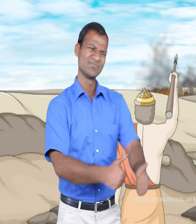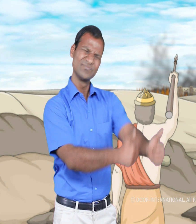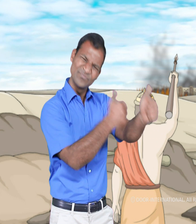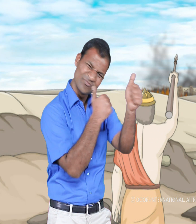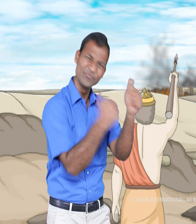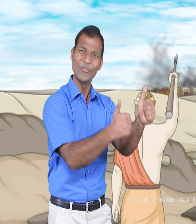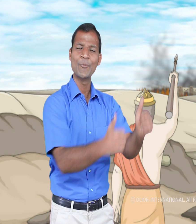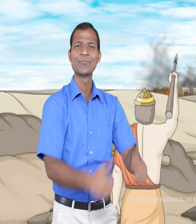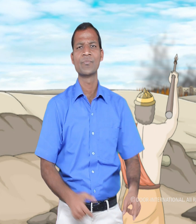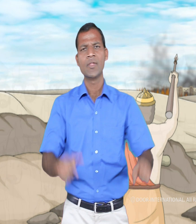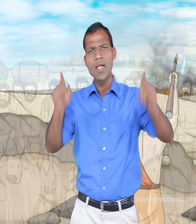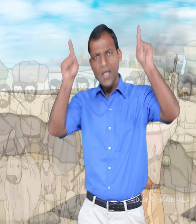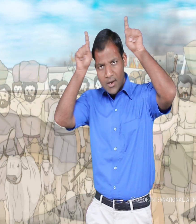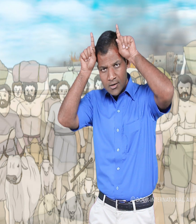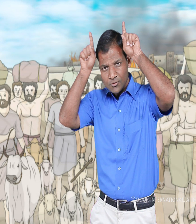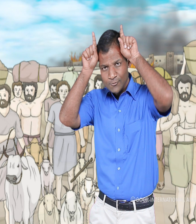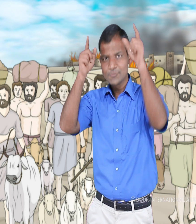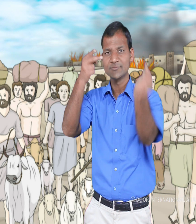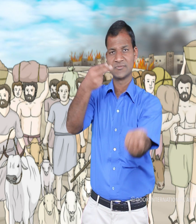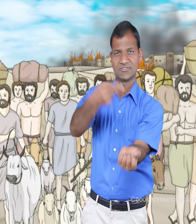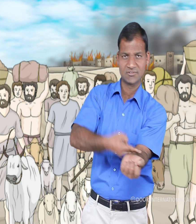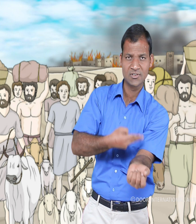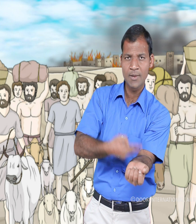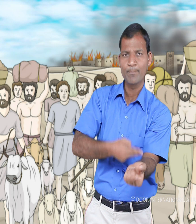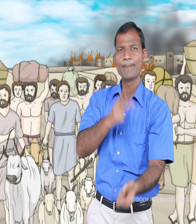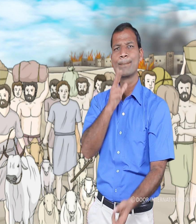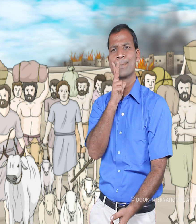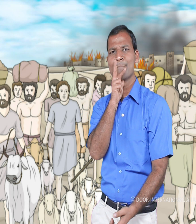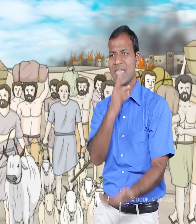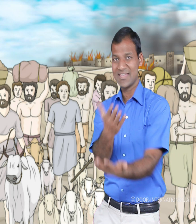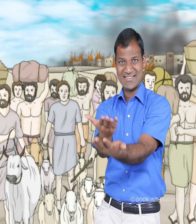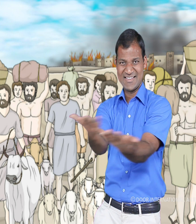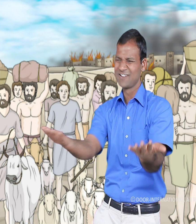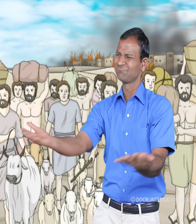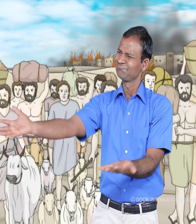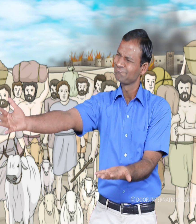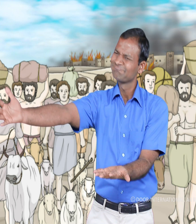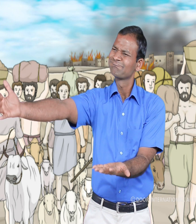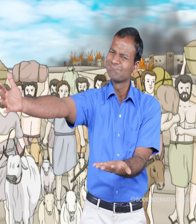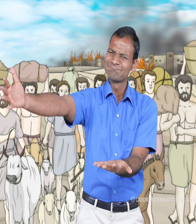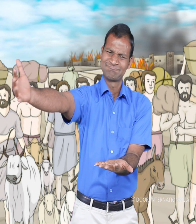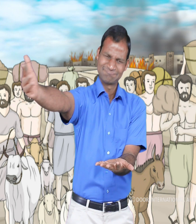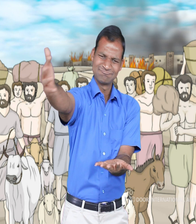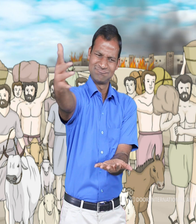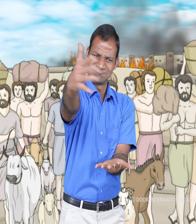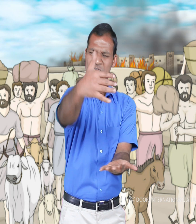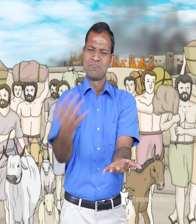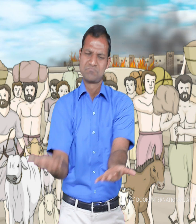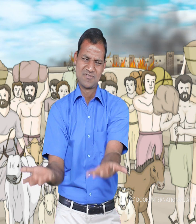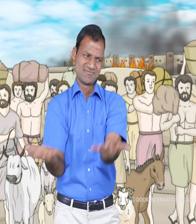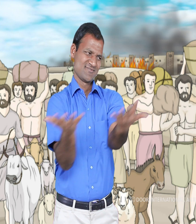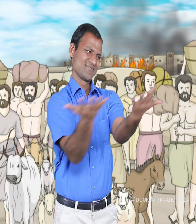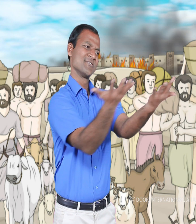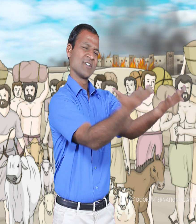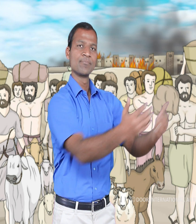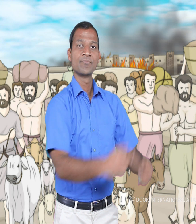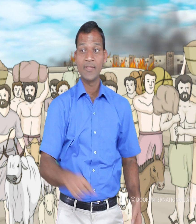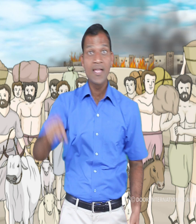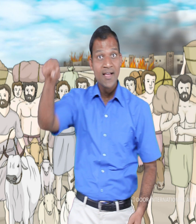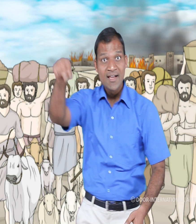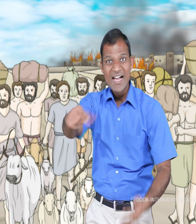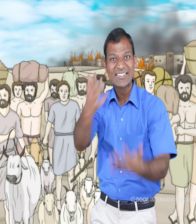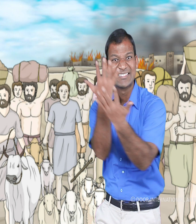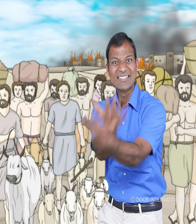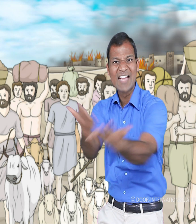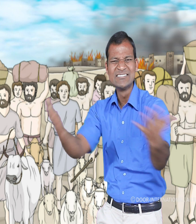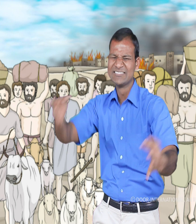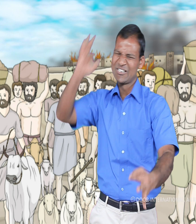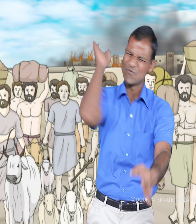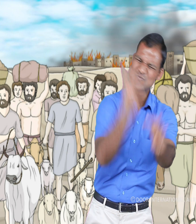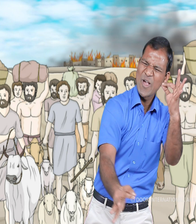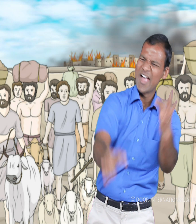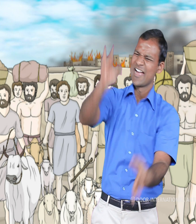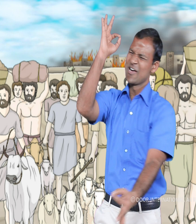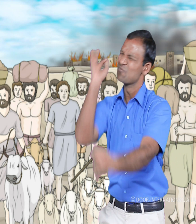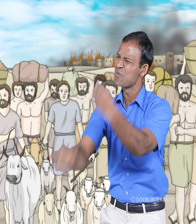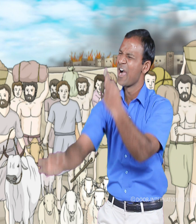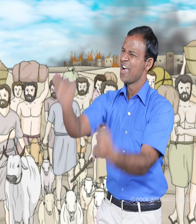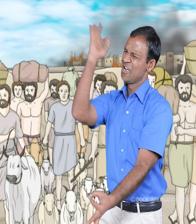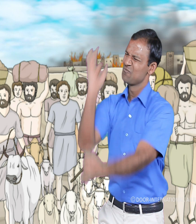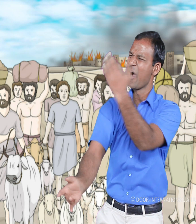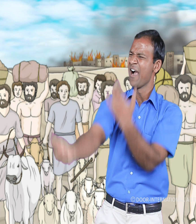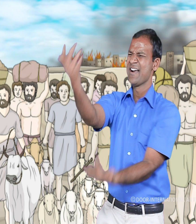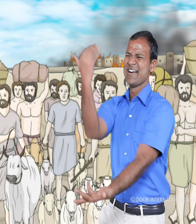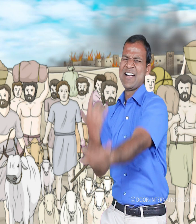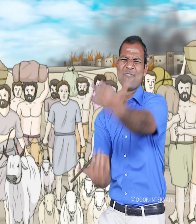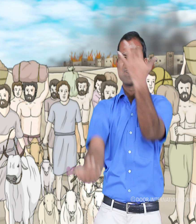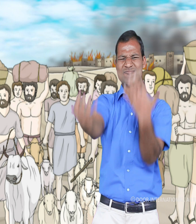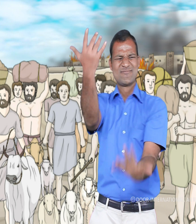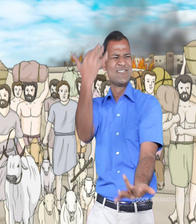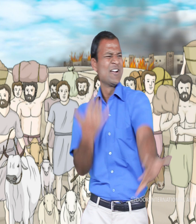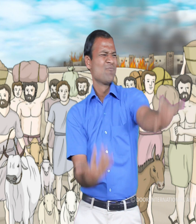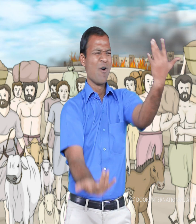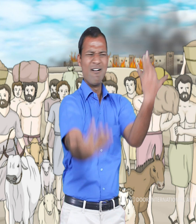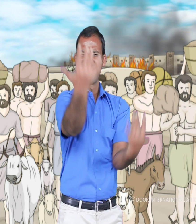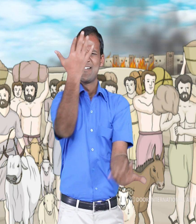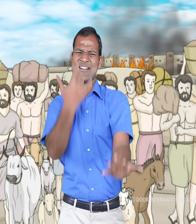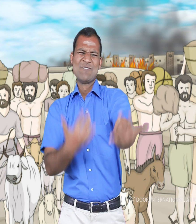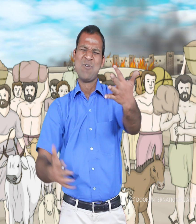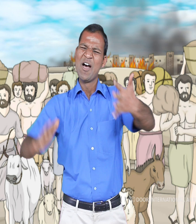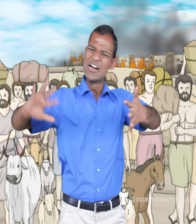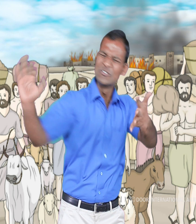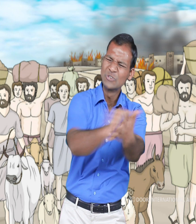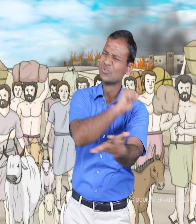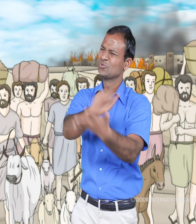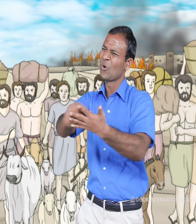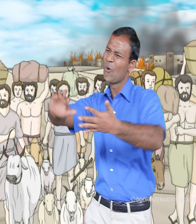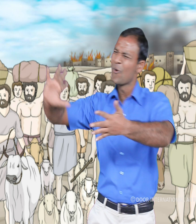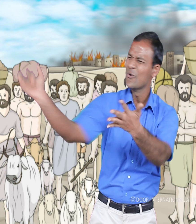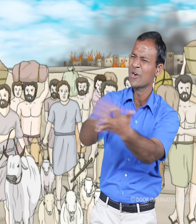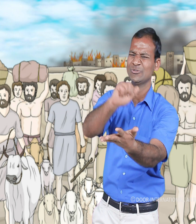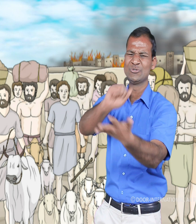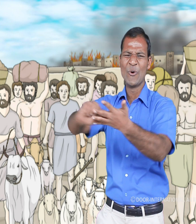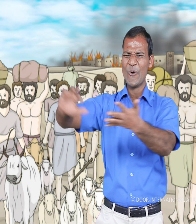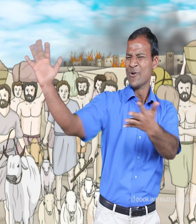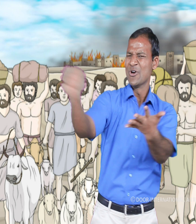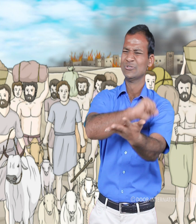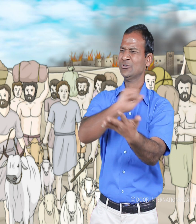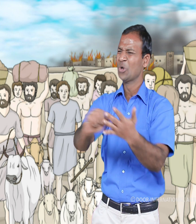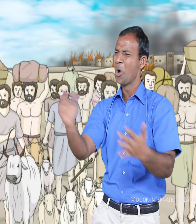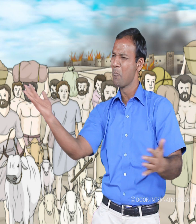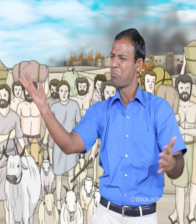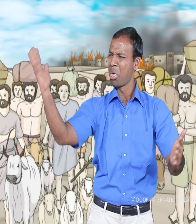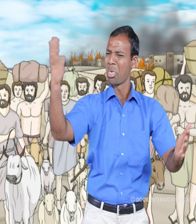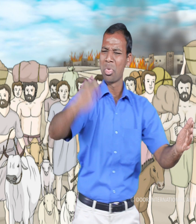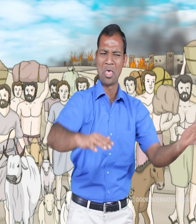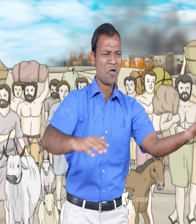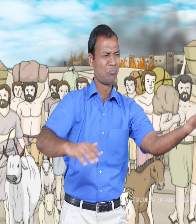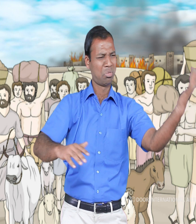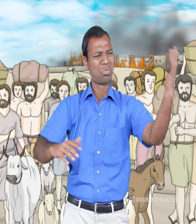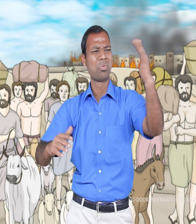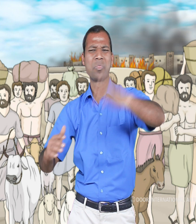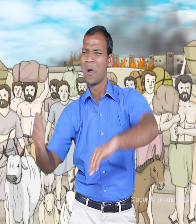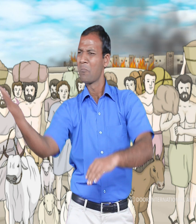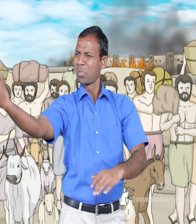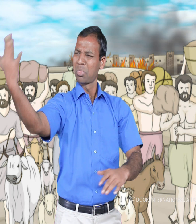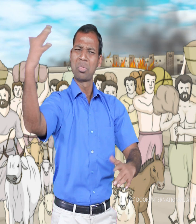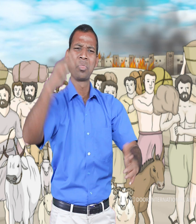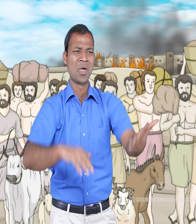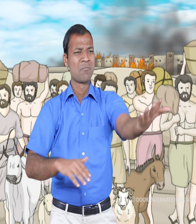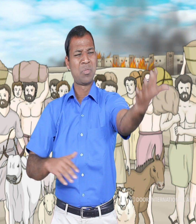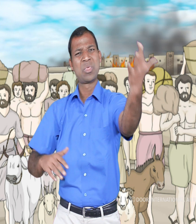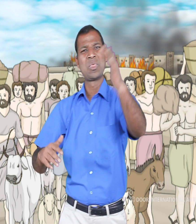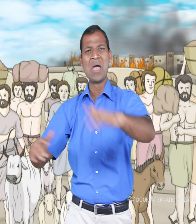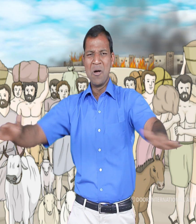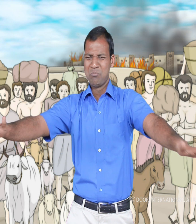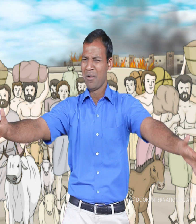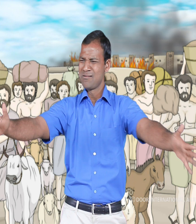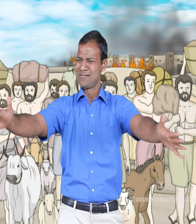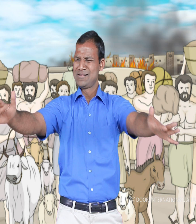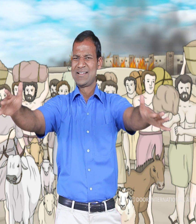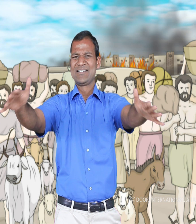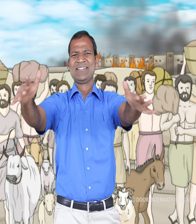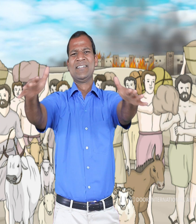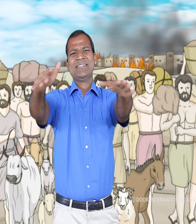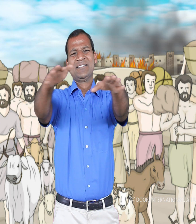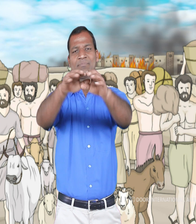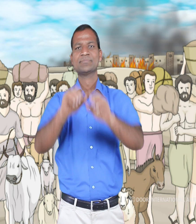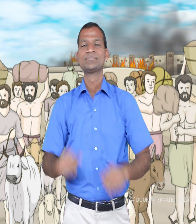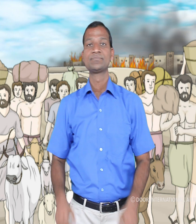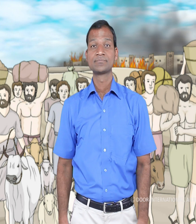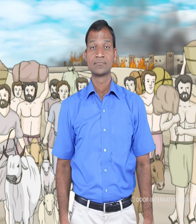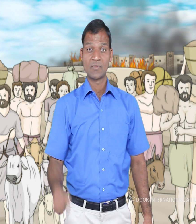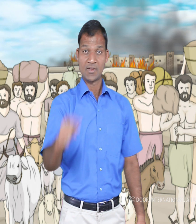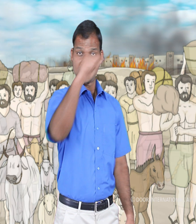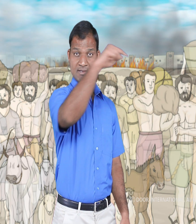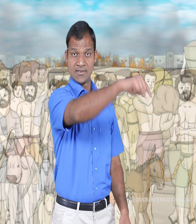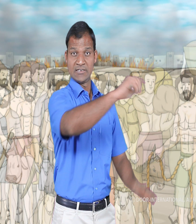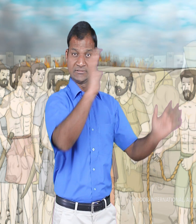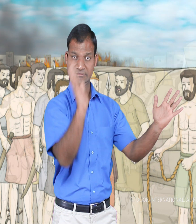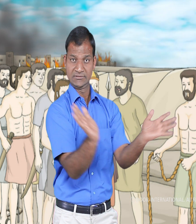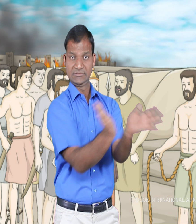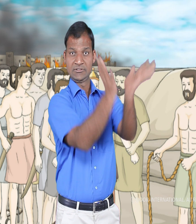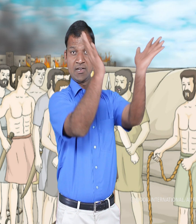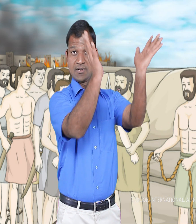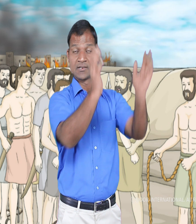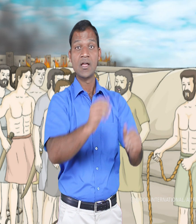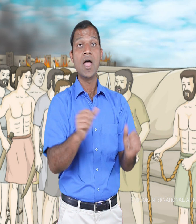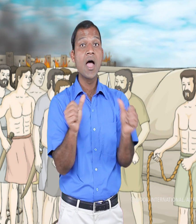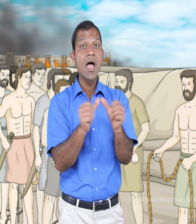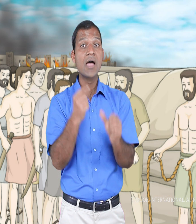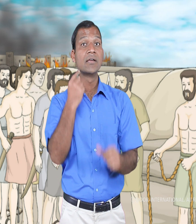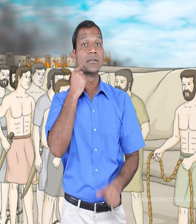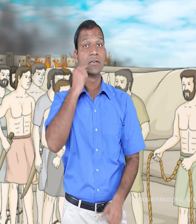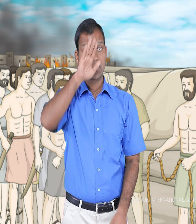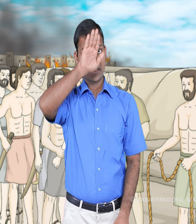Israel took for themselves only the cattle and plunder of that city, as the LORD had commanded Joshua. So Joshua burned Ai and made it a permanent heap of ruins, a desolation to this day.